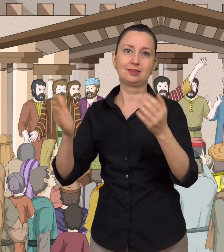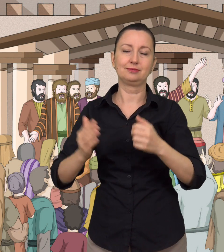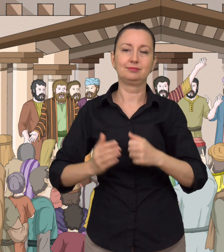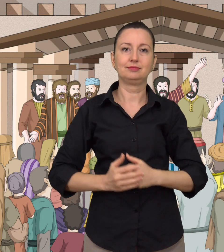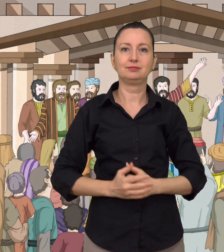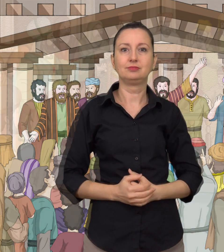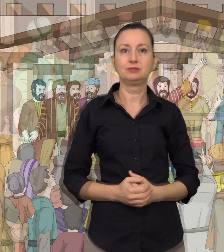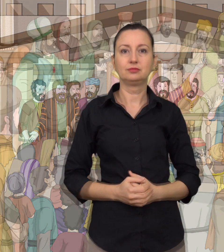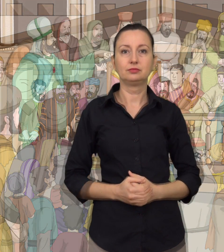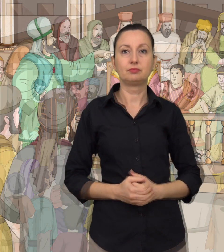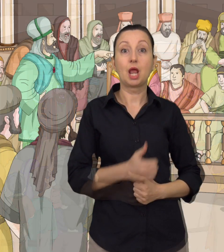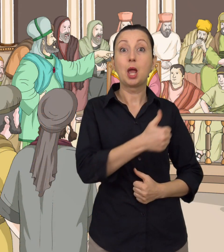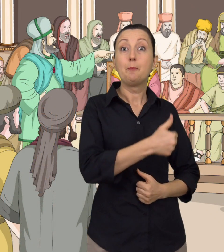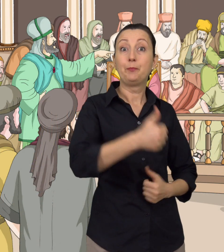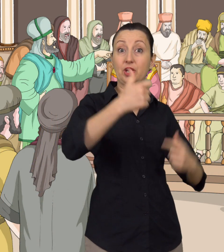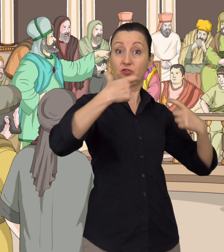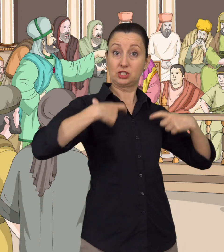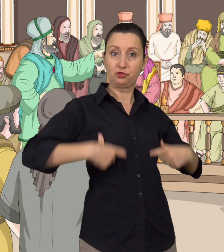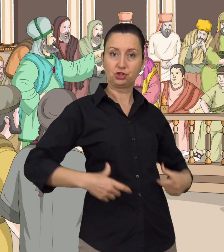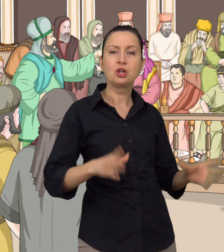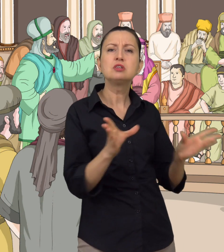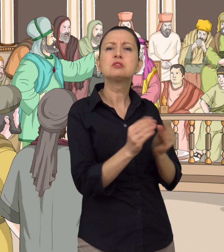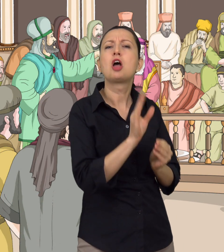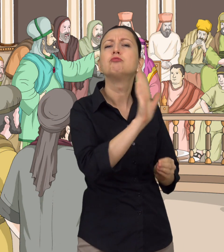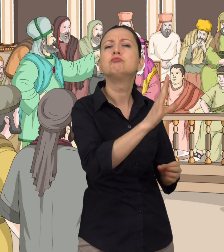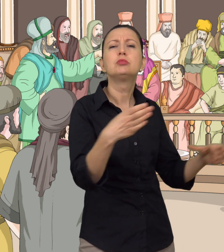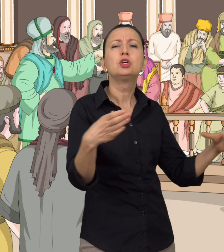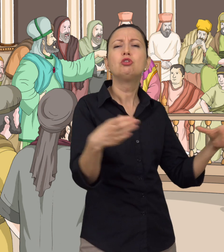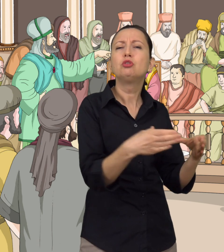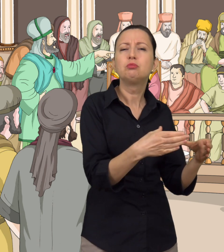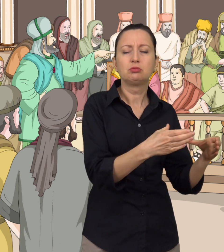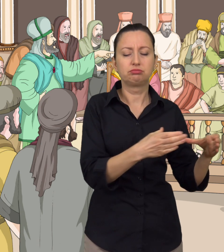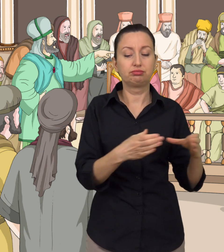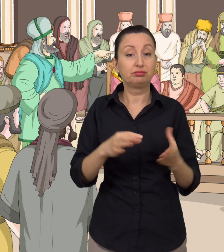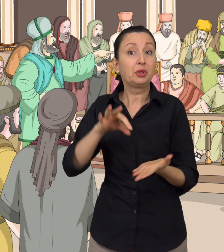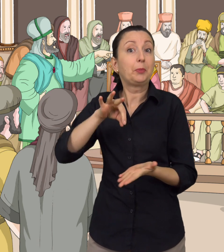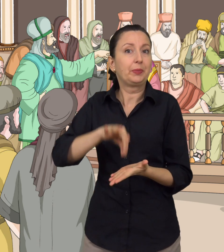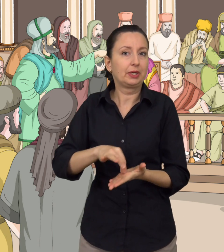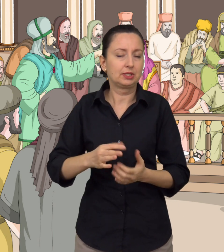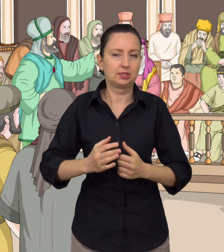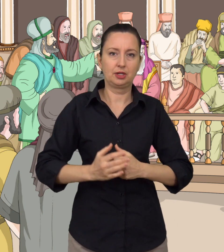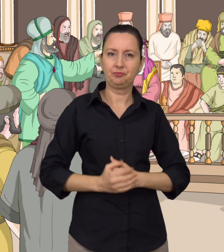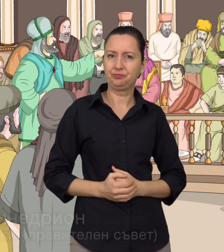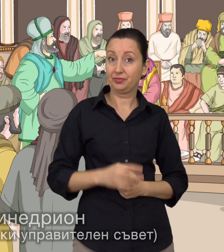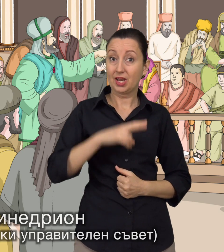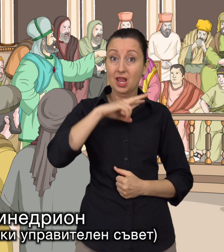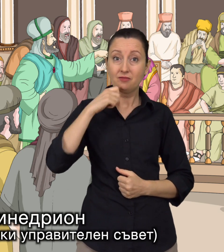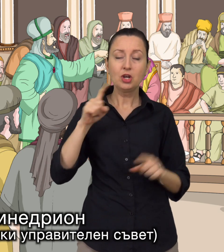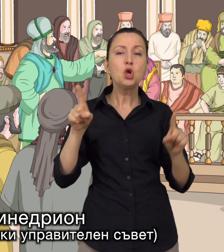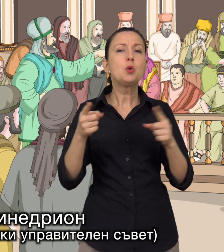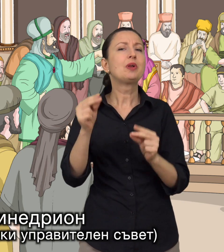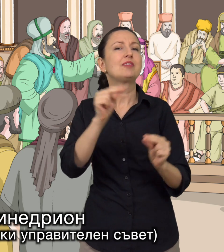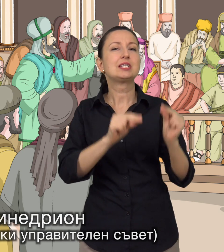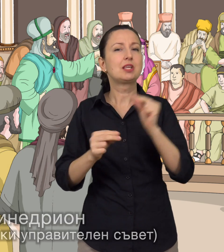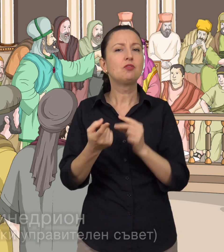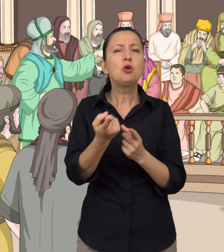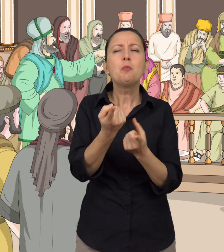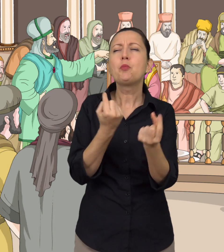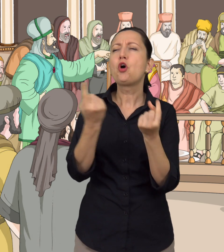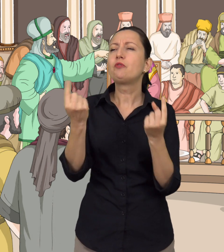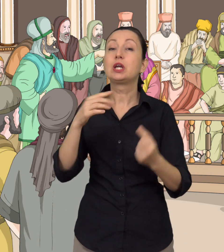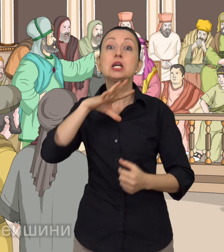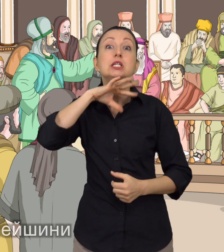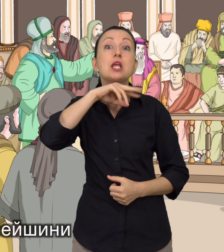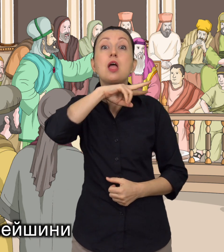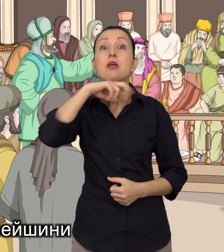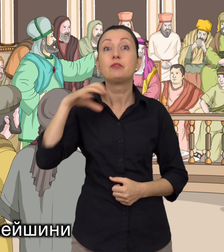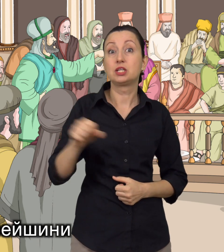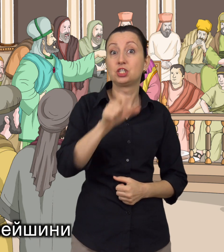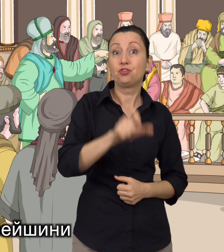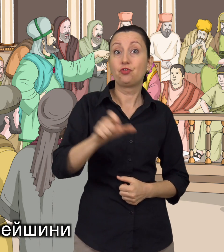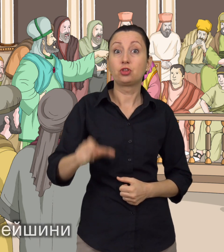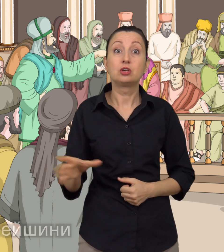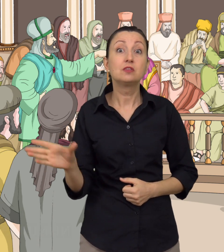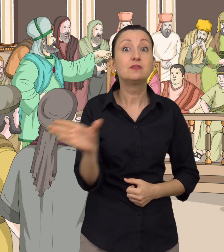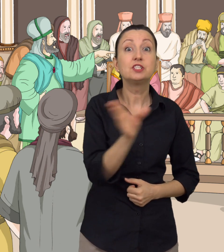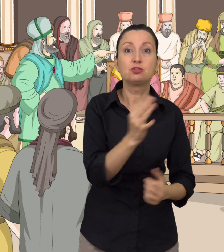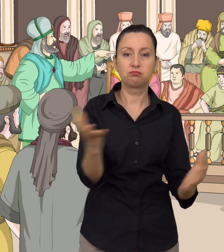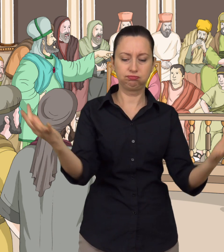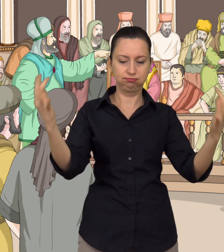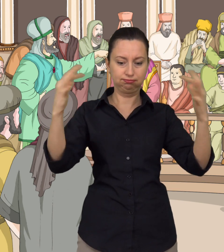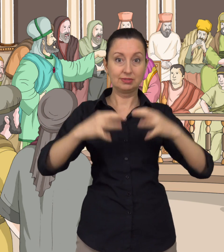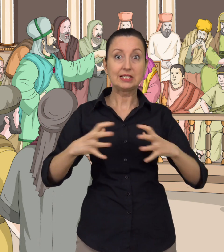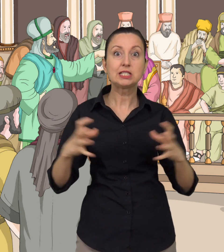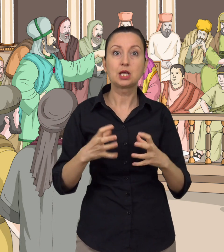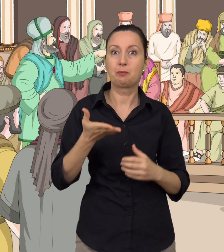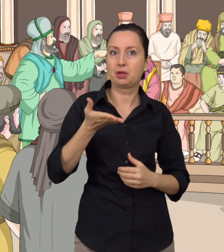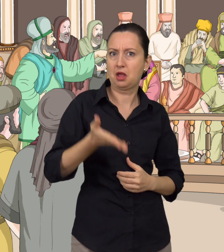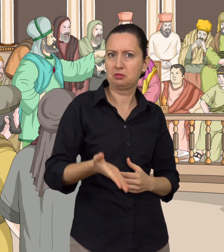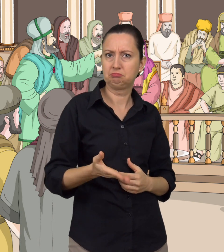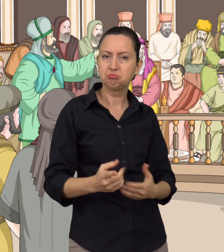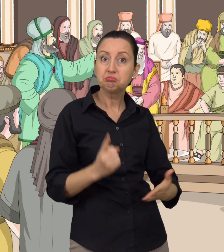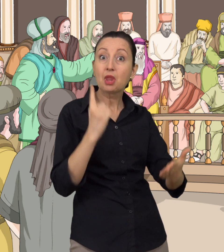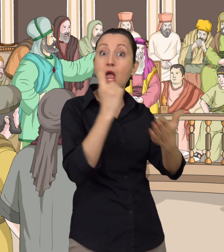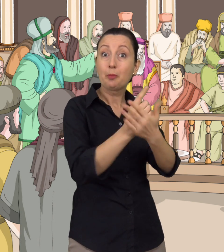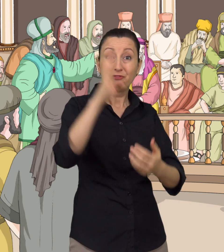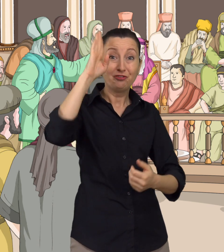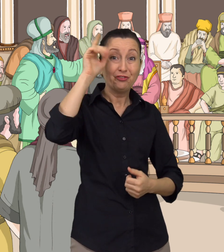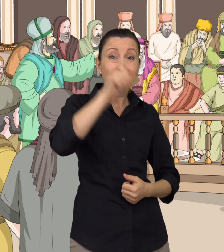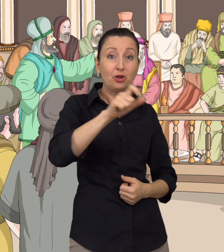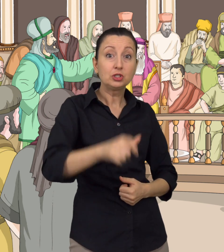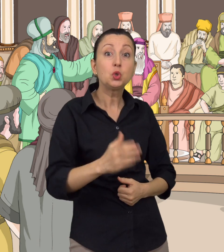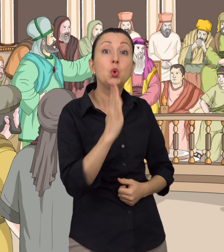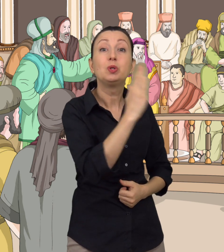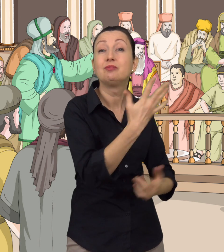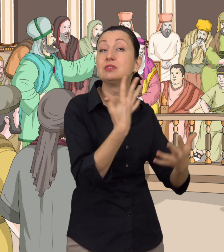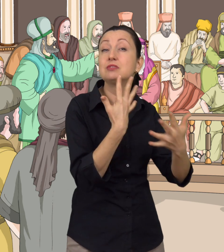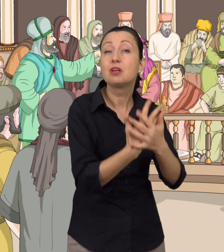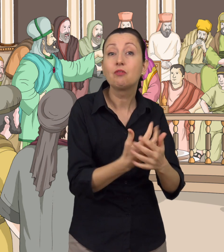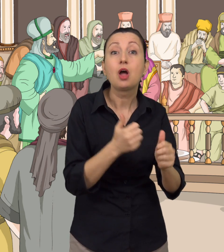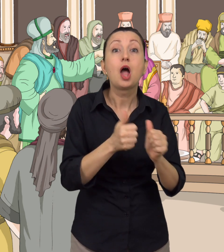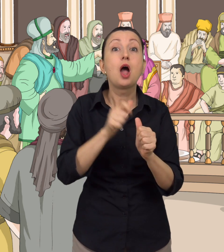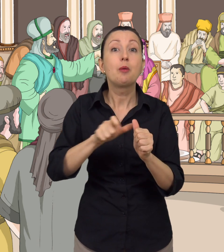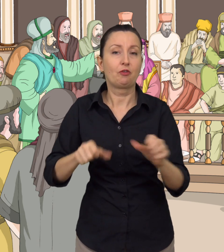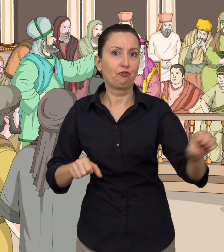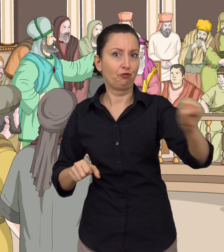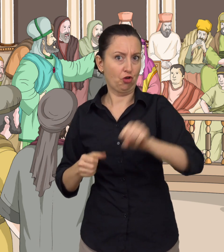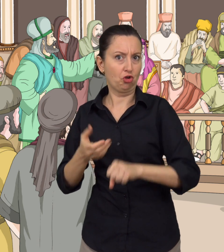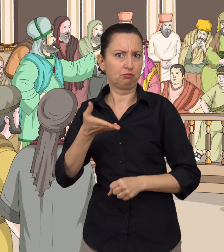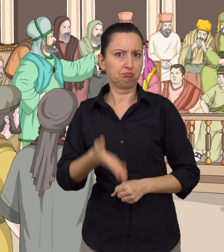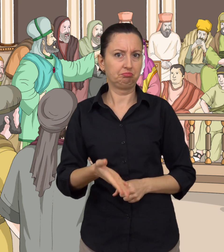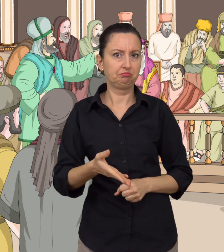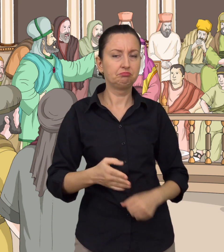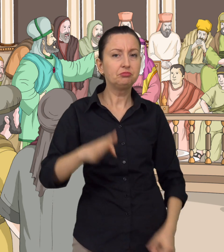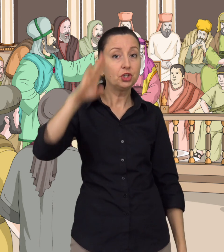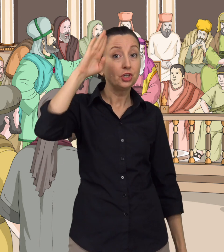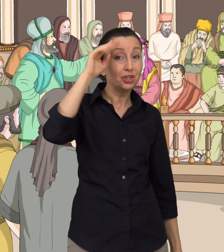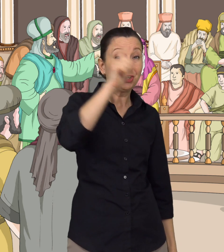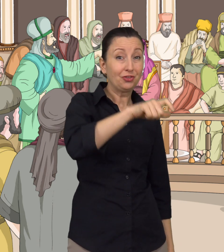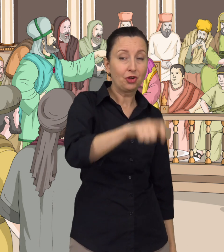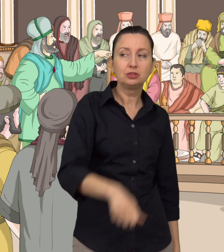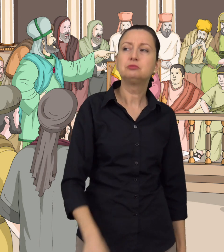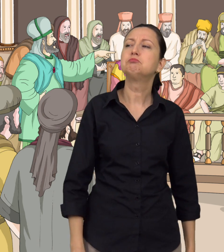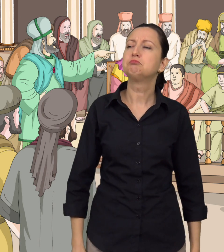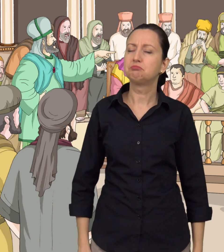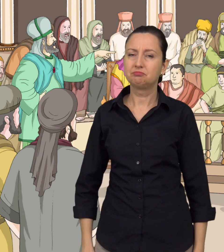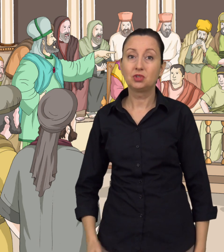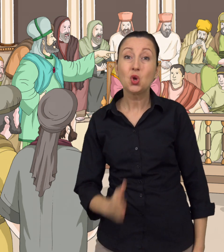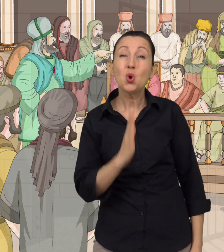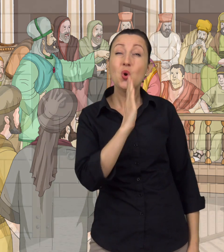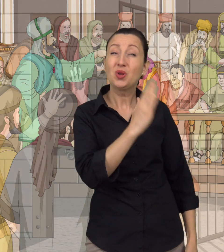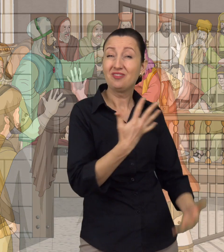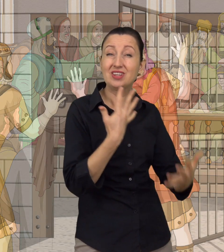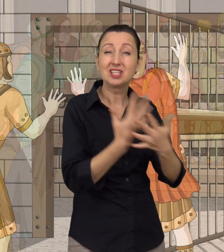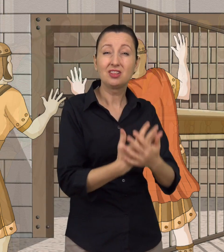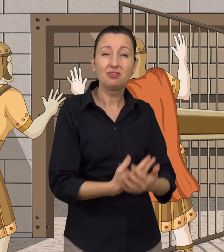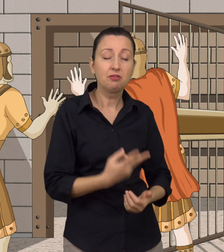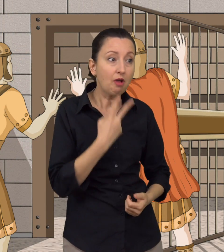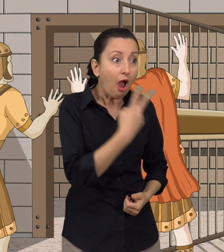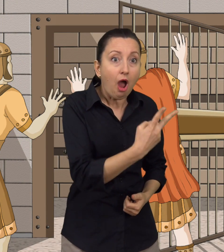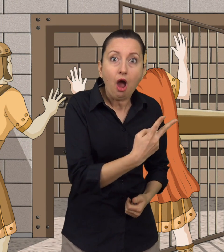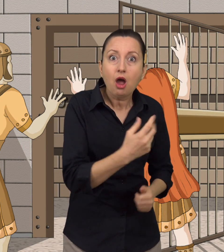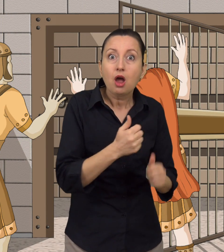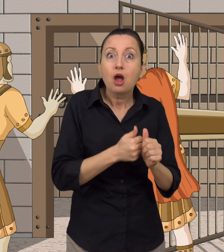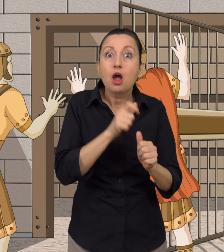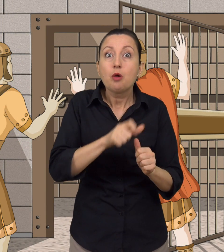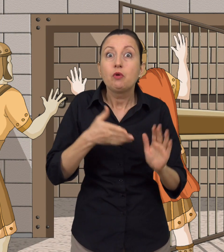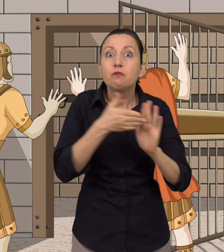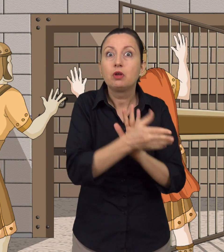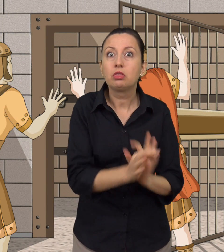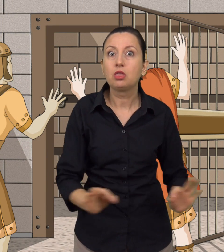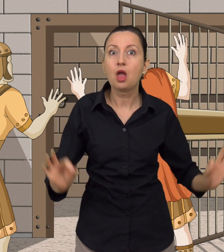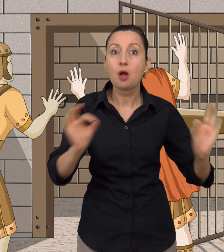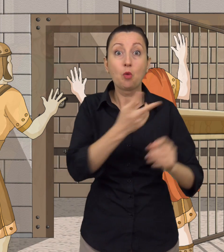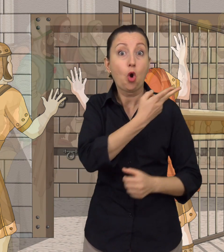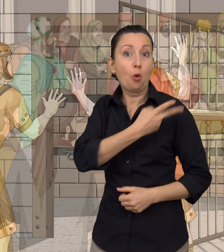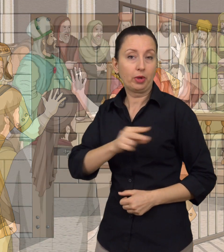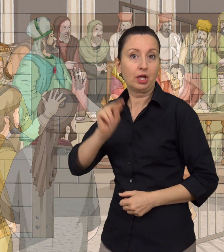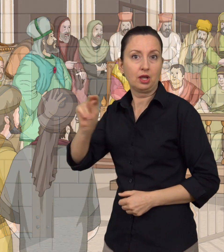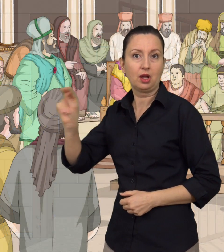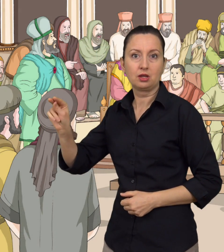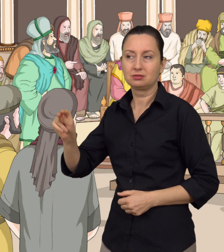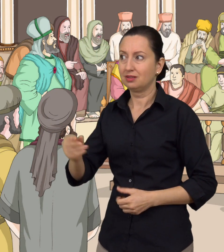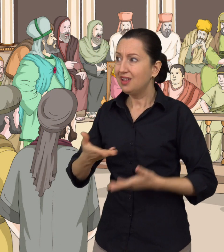When the high priest and his associates arrived, they convened the Sanhedrin—the full assembly of the elders of Israel—and sent to the jail for the apostles. But on arriving at the jail, the officers did not find them there.